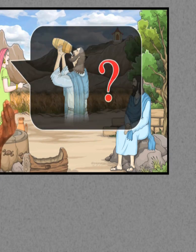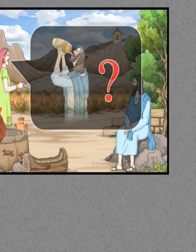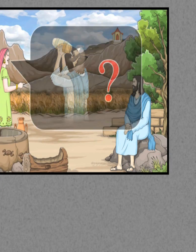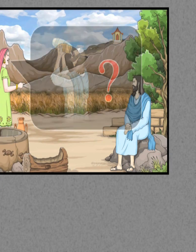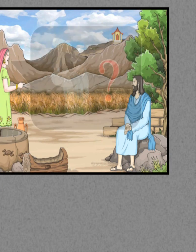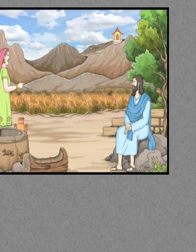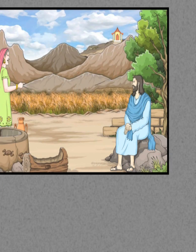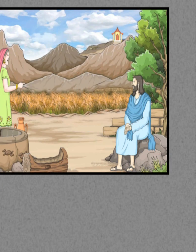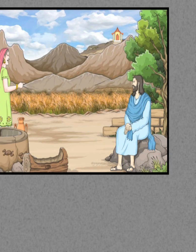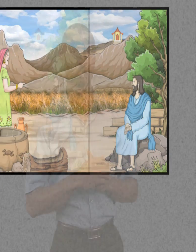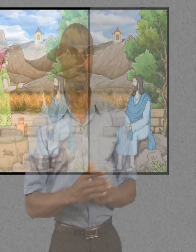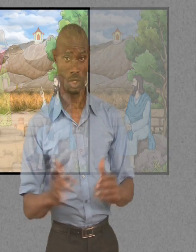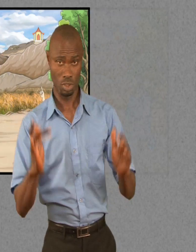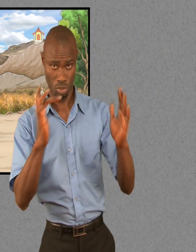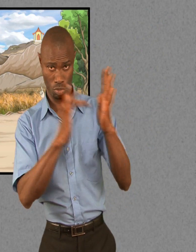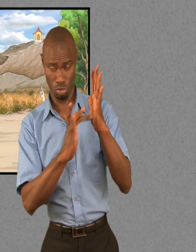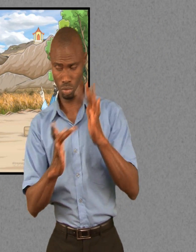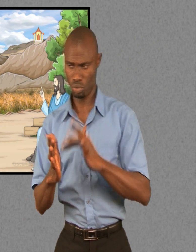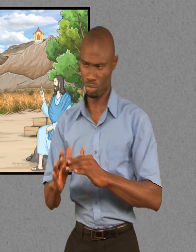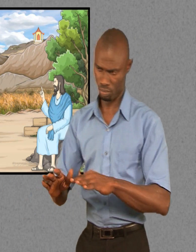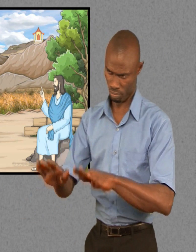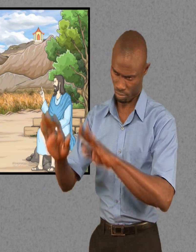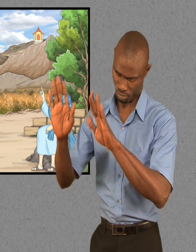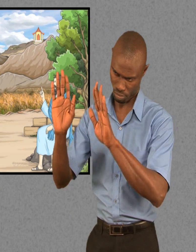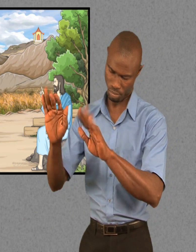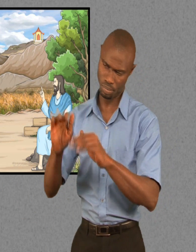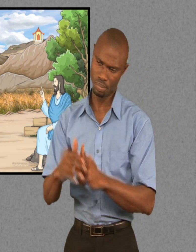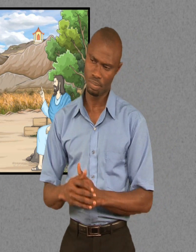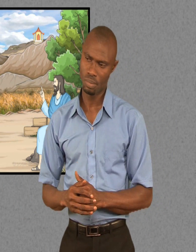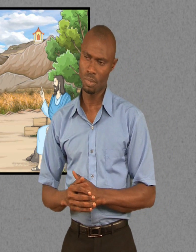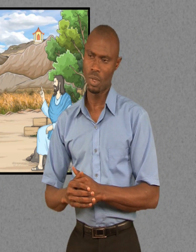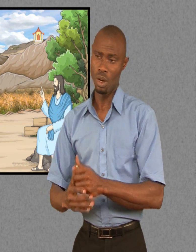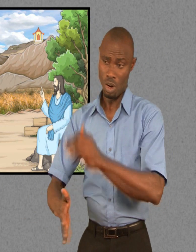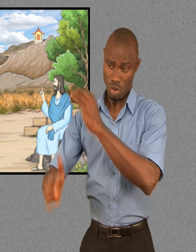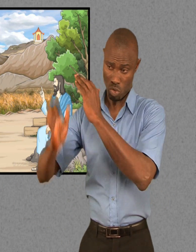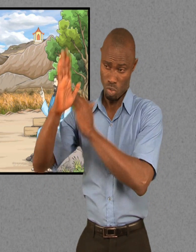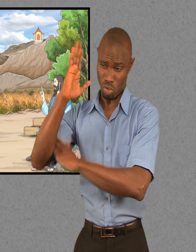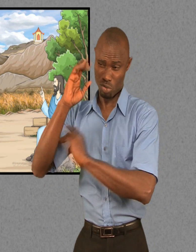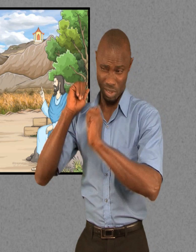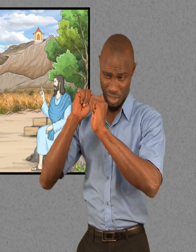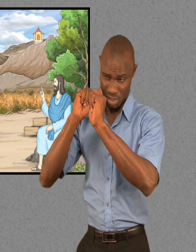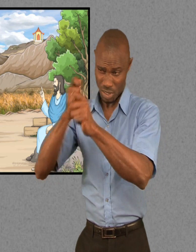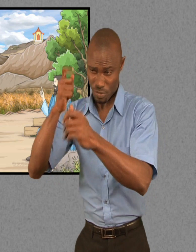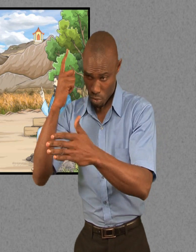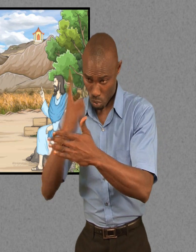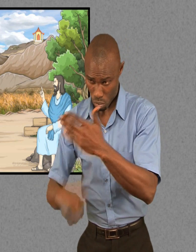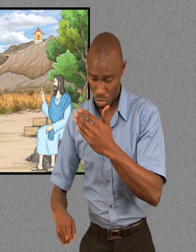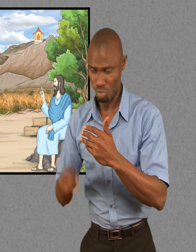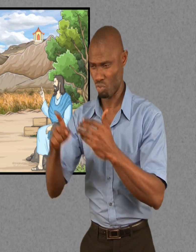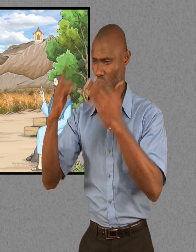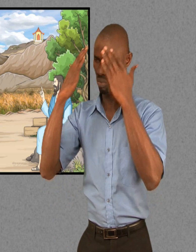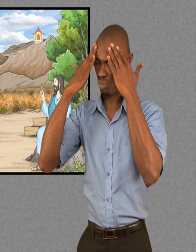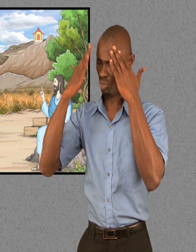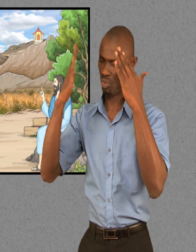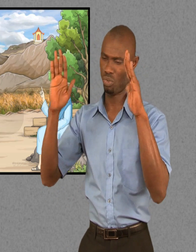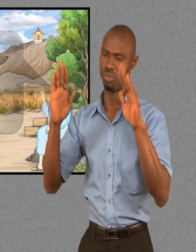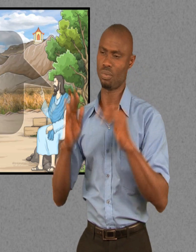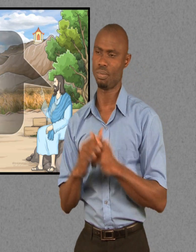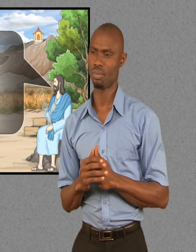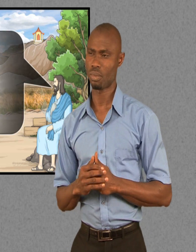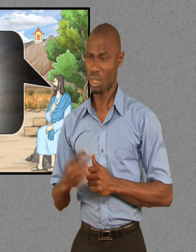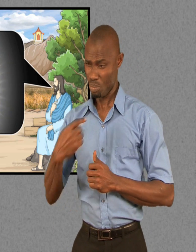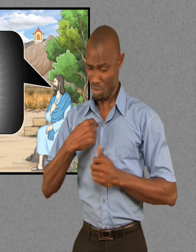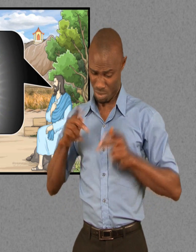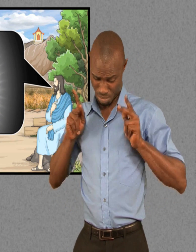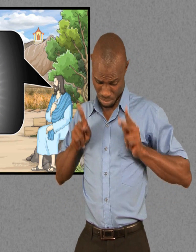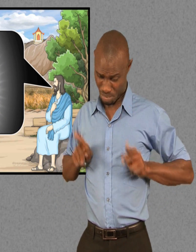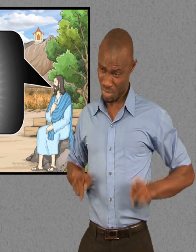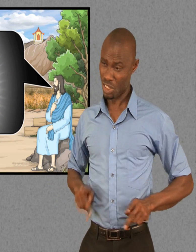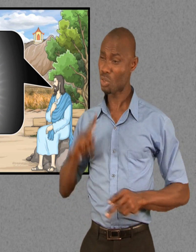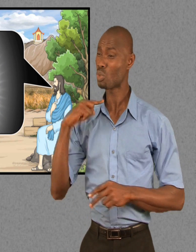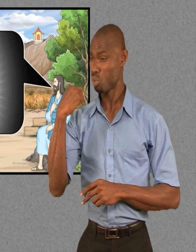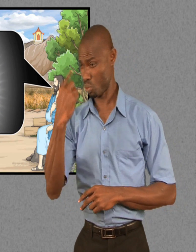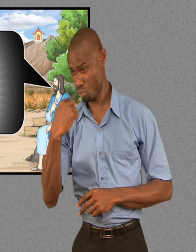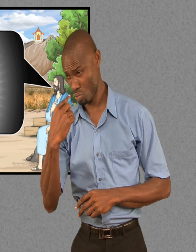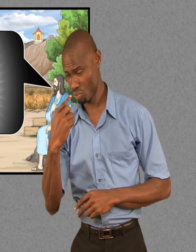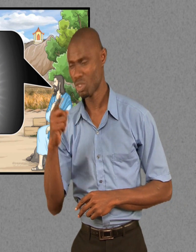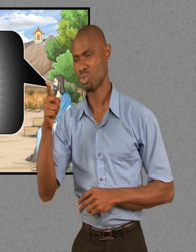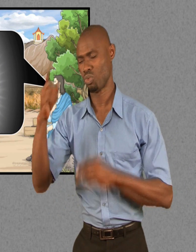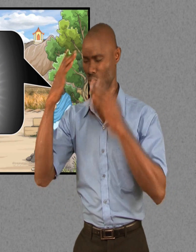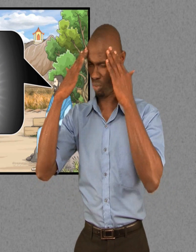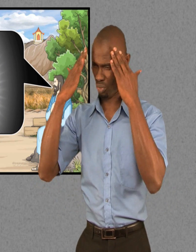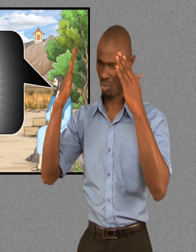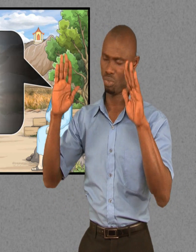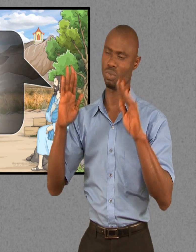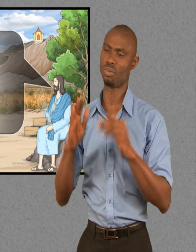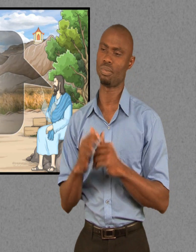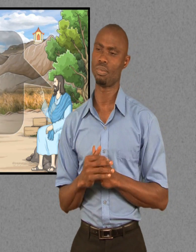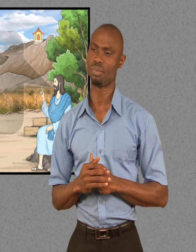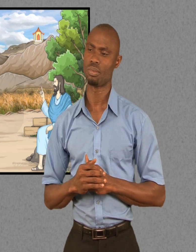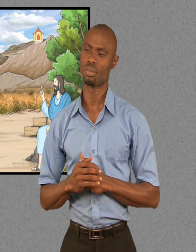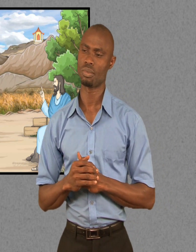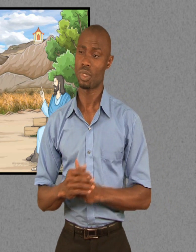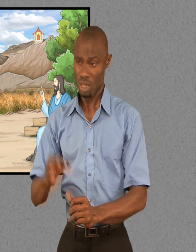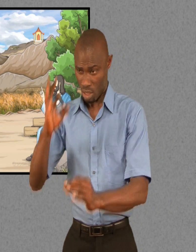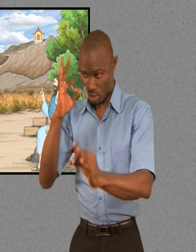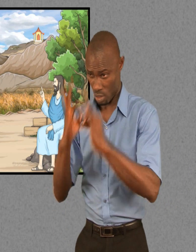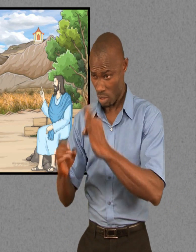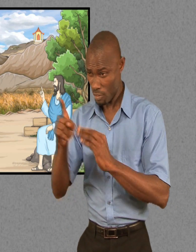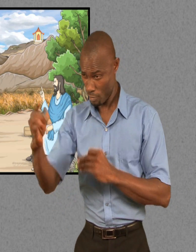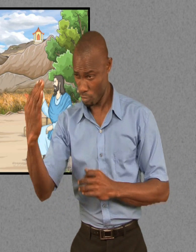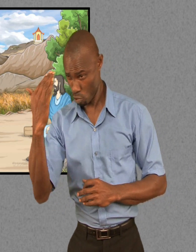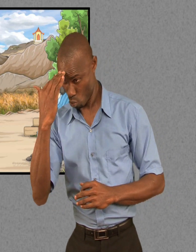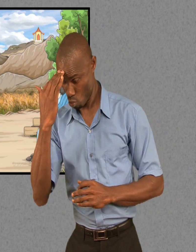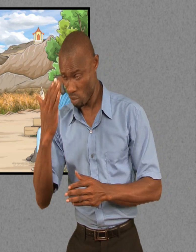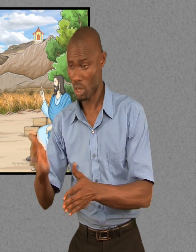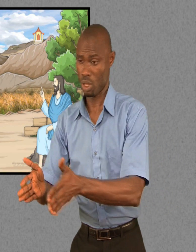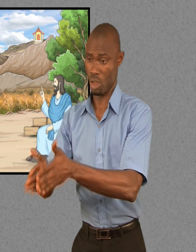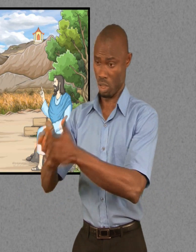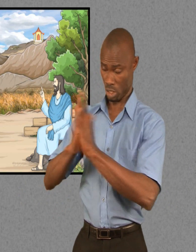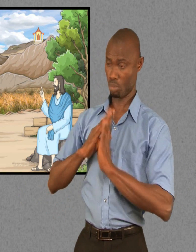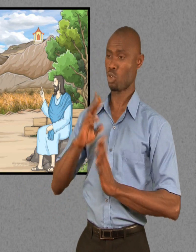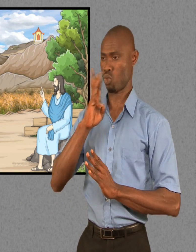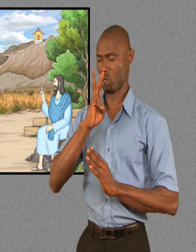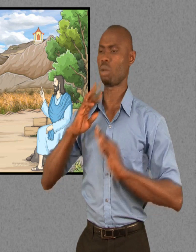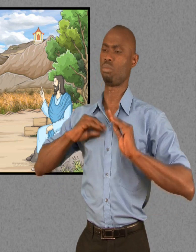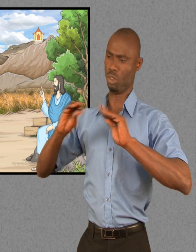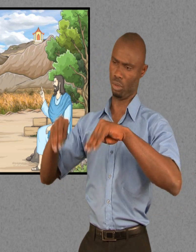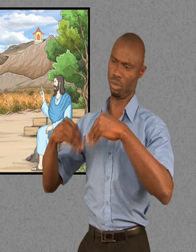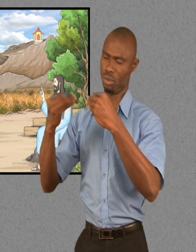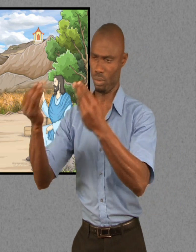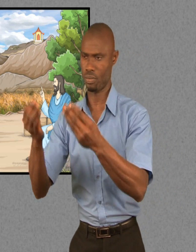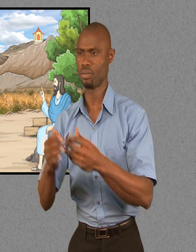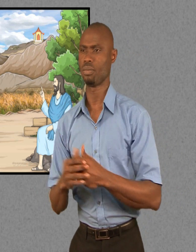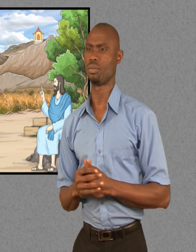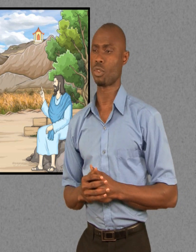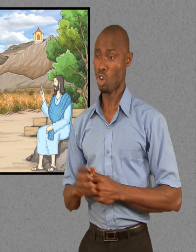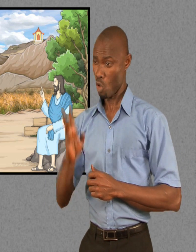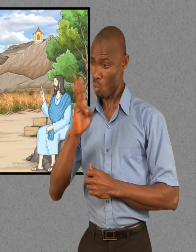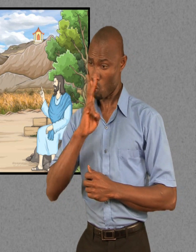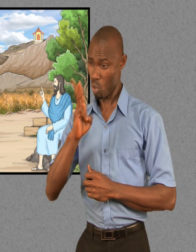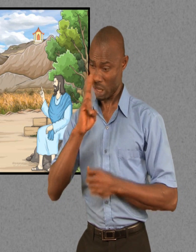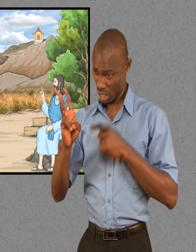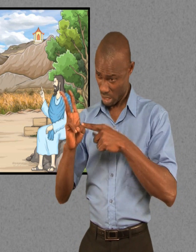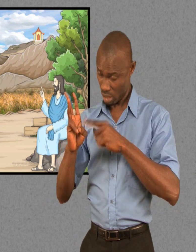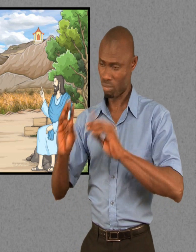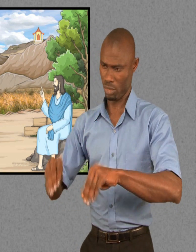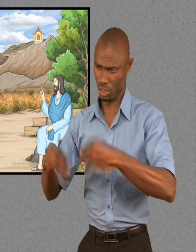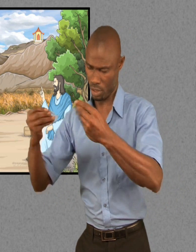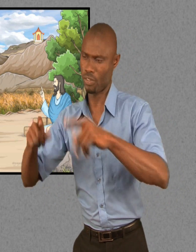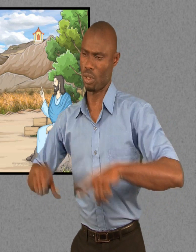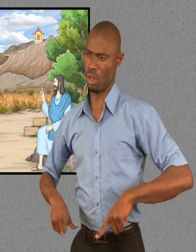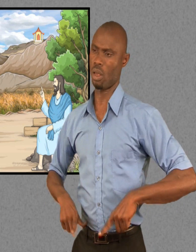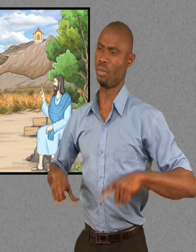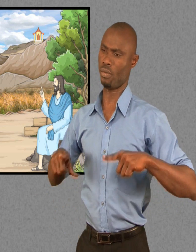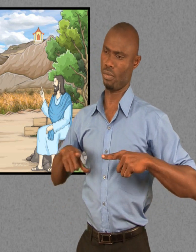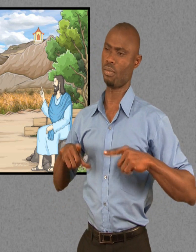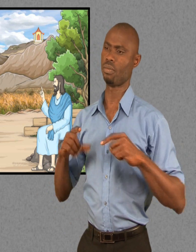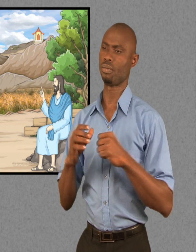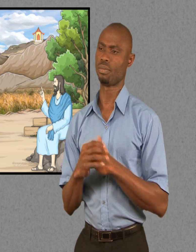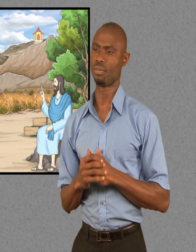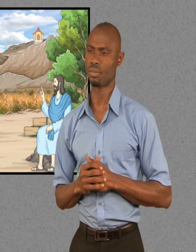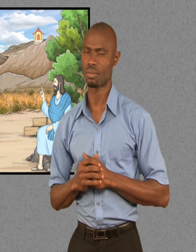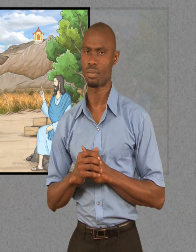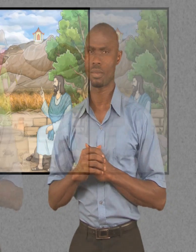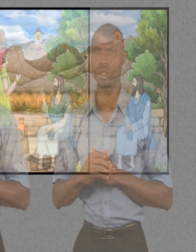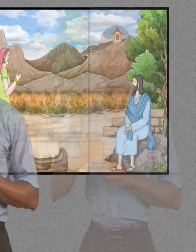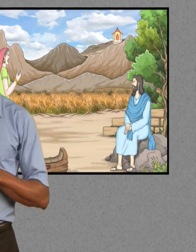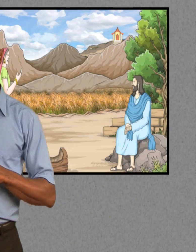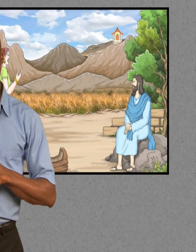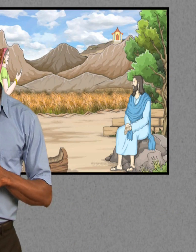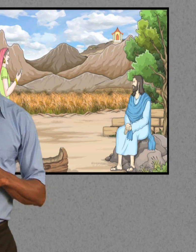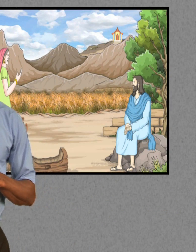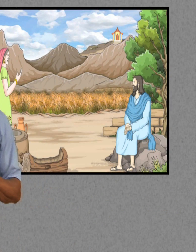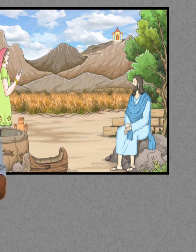(For Jews do not associate with Samaritans.) Jesus answered, “If you knew the gift of God and who is asking you for a drink, you would have asked Him, and He would have given you living water.”